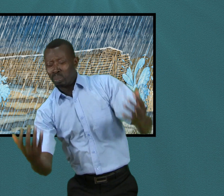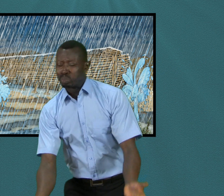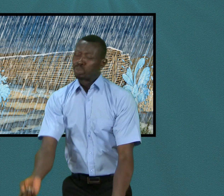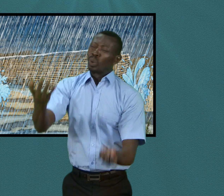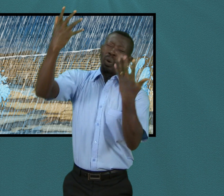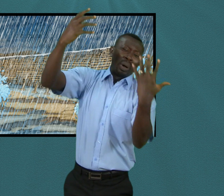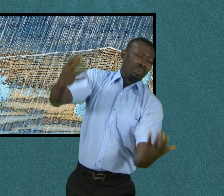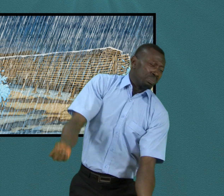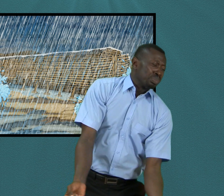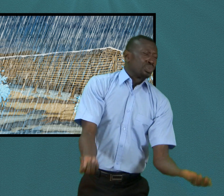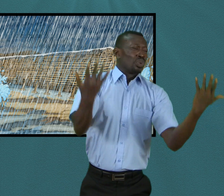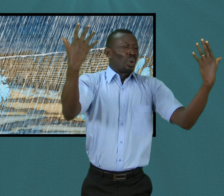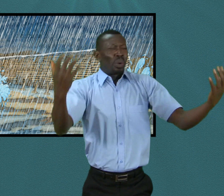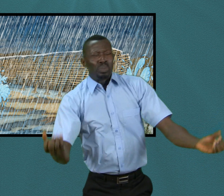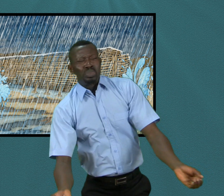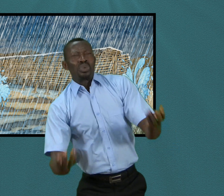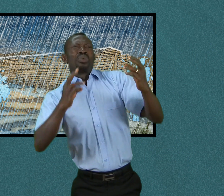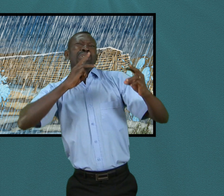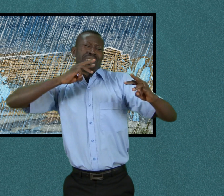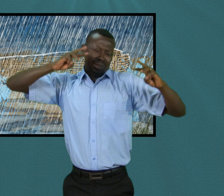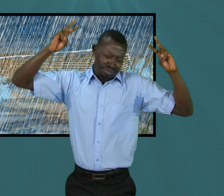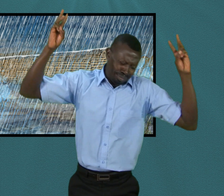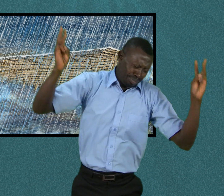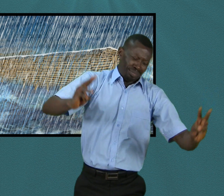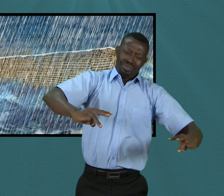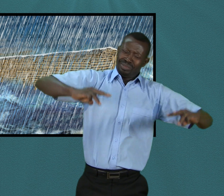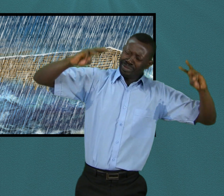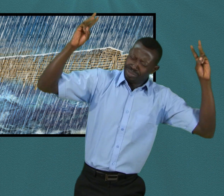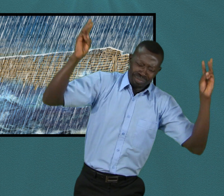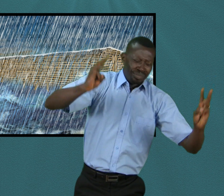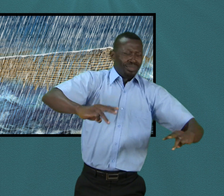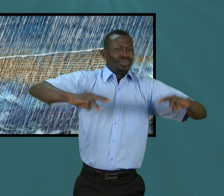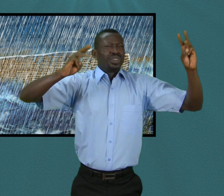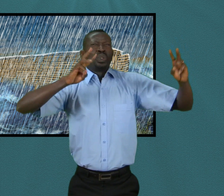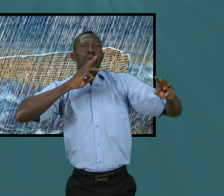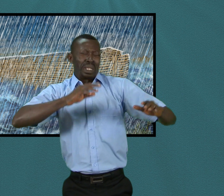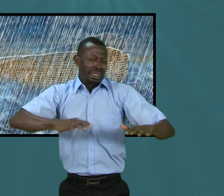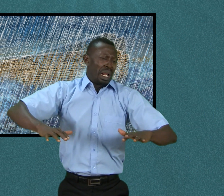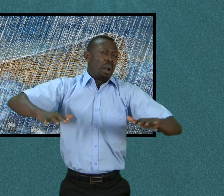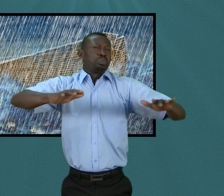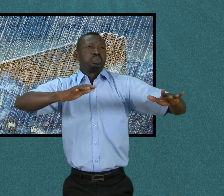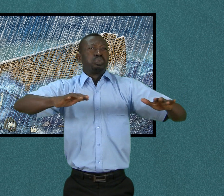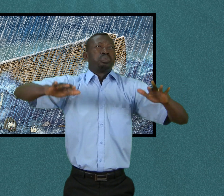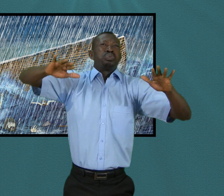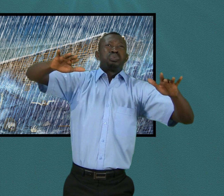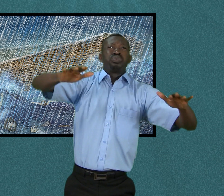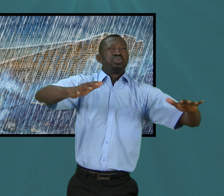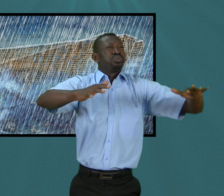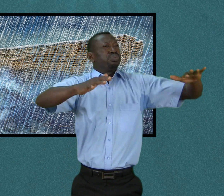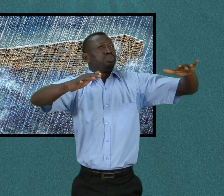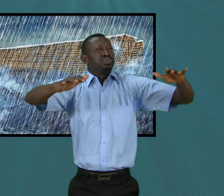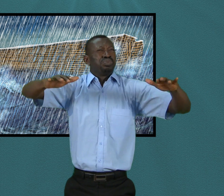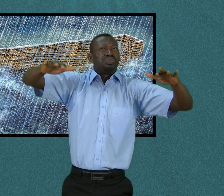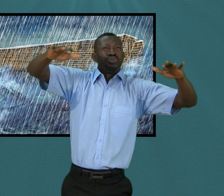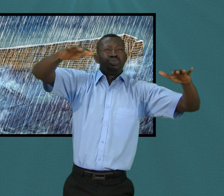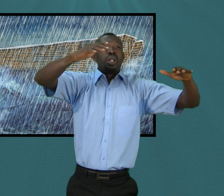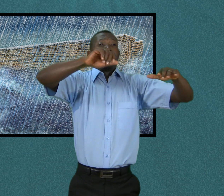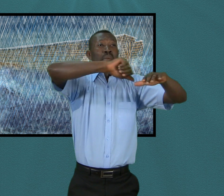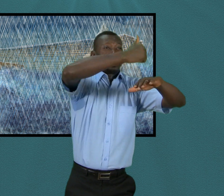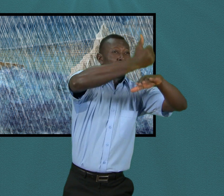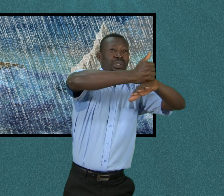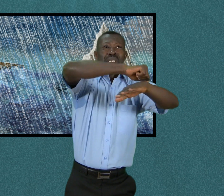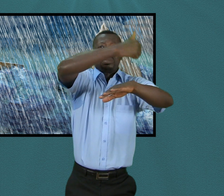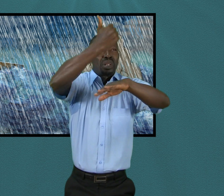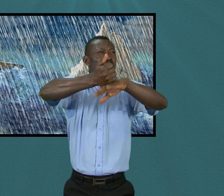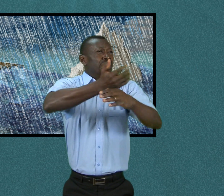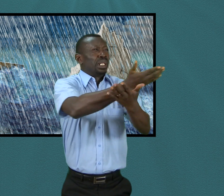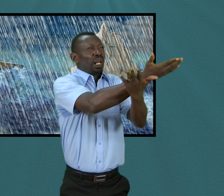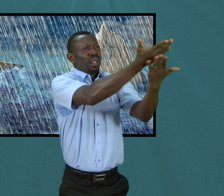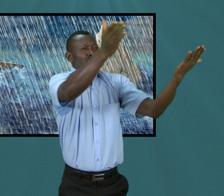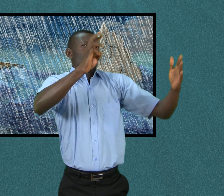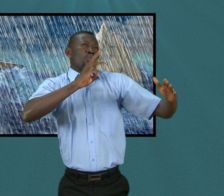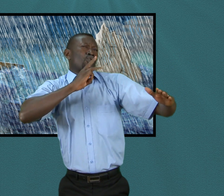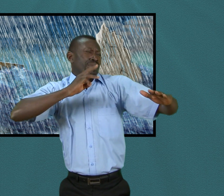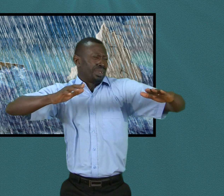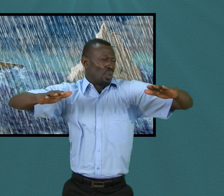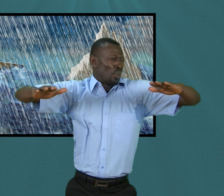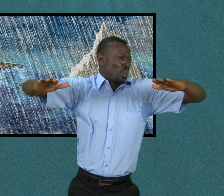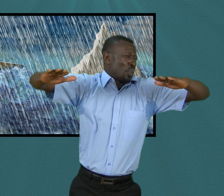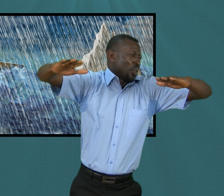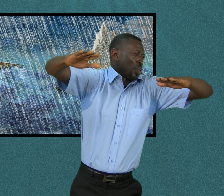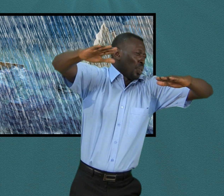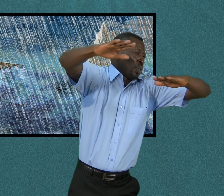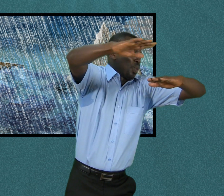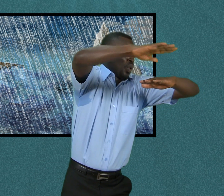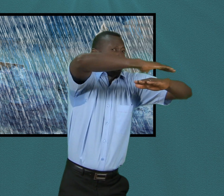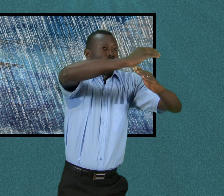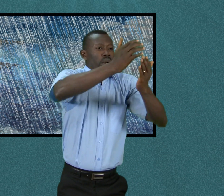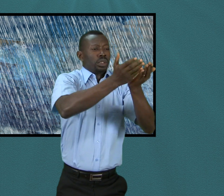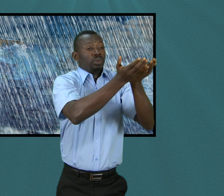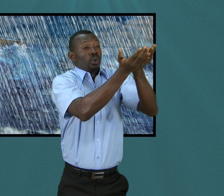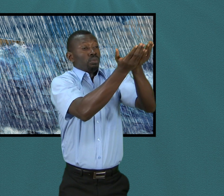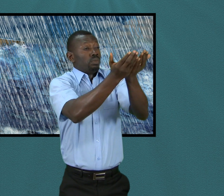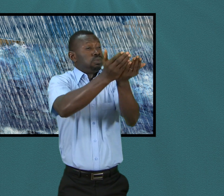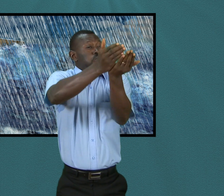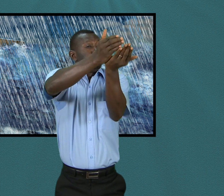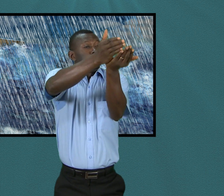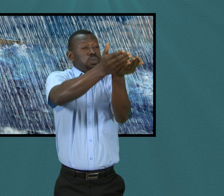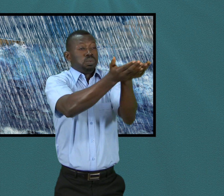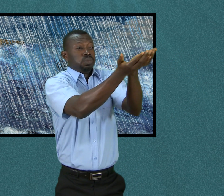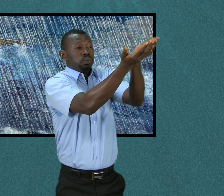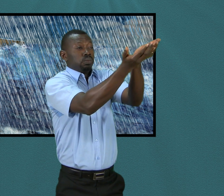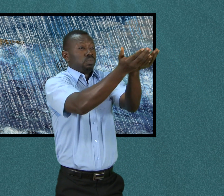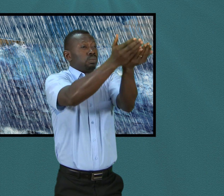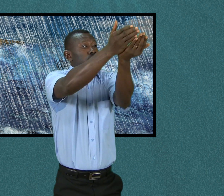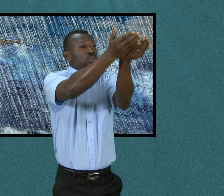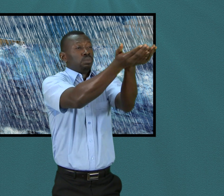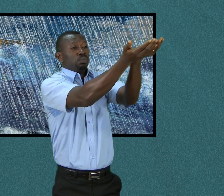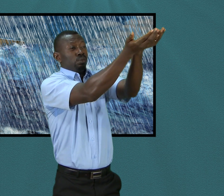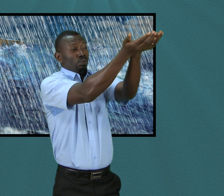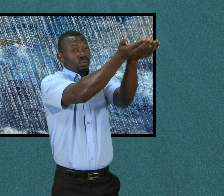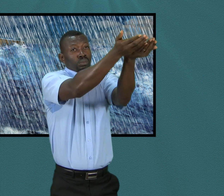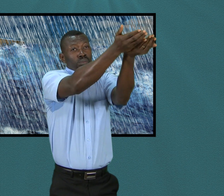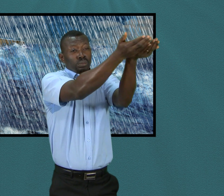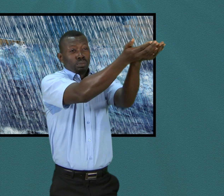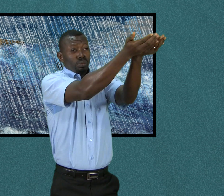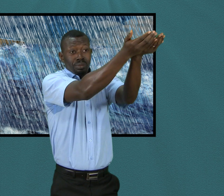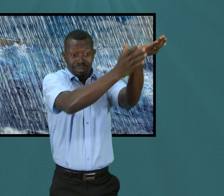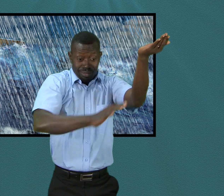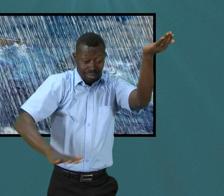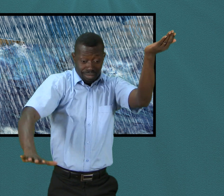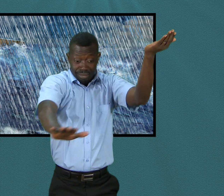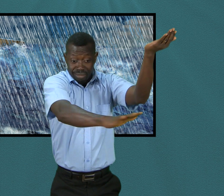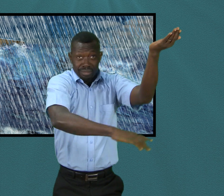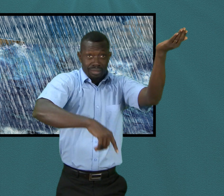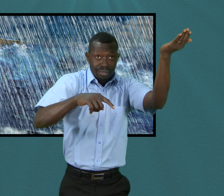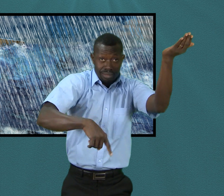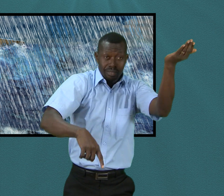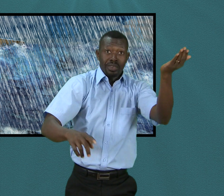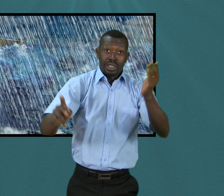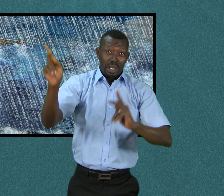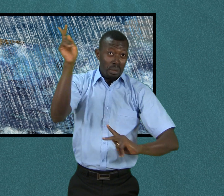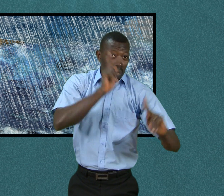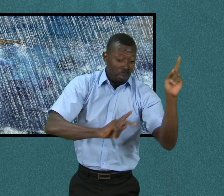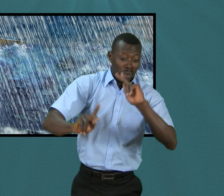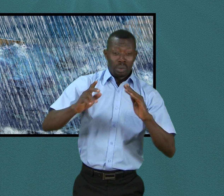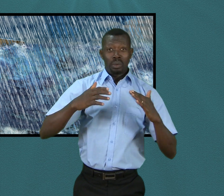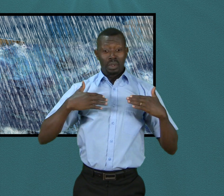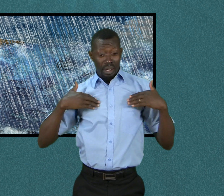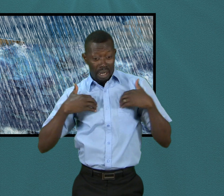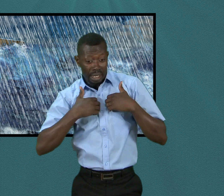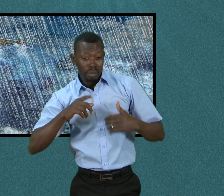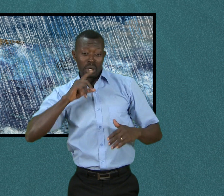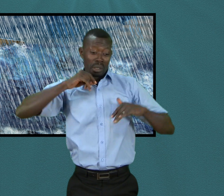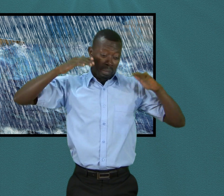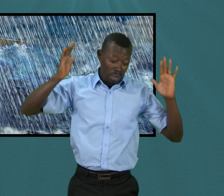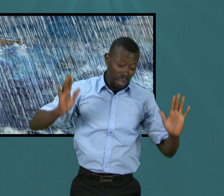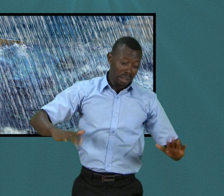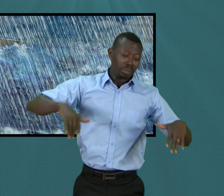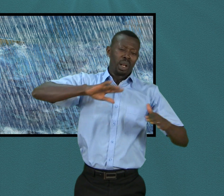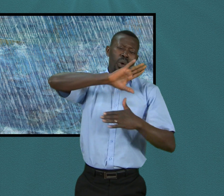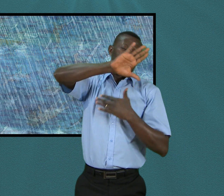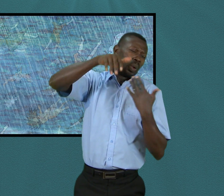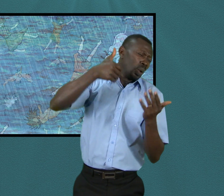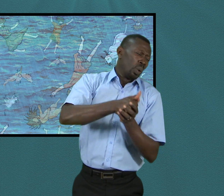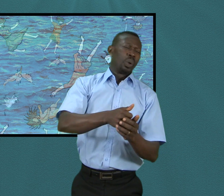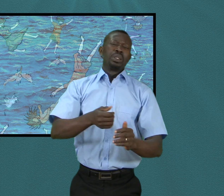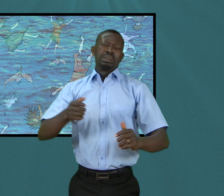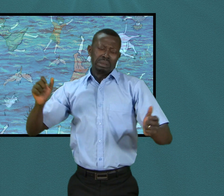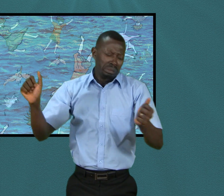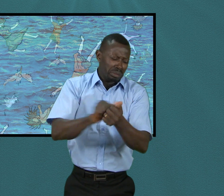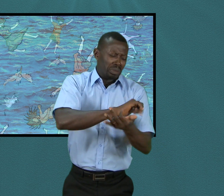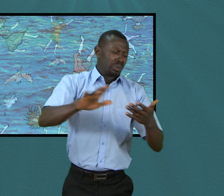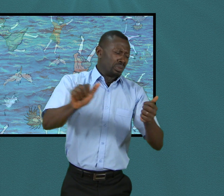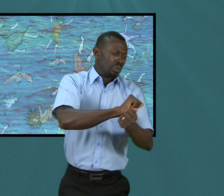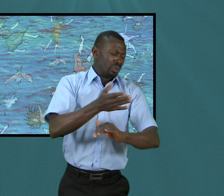Then the LORD shut him in. For forty days the flood kept coming on the earth, and the waters rose and lifted the ark high above the earth. So the waters continued to surge and rise greatly on the earth, and the ark floated on the surface of the waters. Finally, the waters completely inundated the earth, so that all the high mountains under all the heavens were covered. The waters rose and covered the mountaintops to a depth of fifteen cubits.